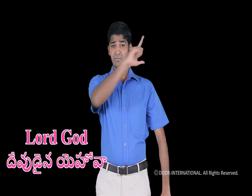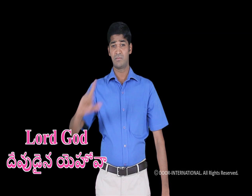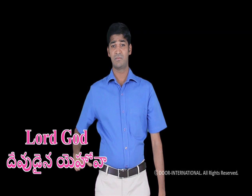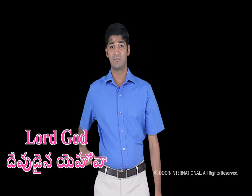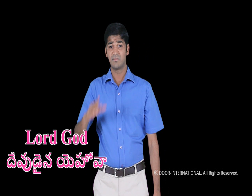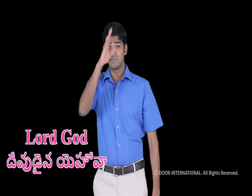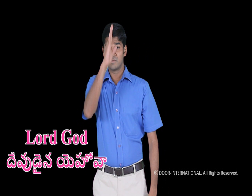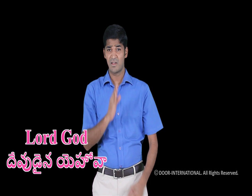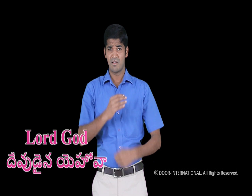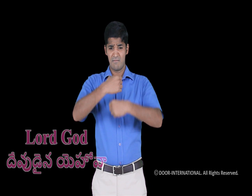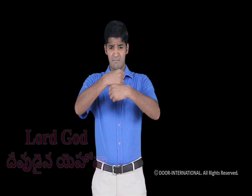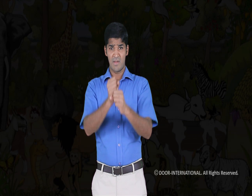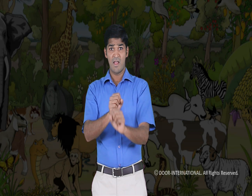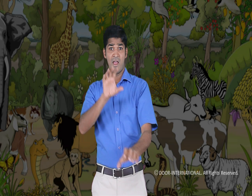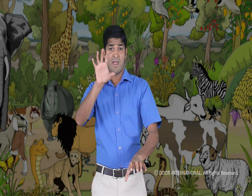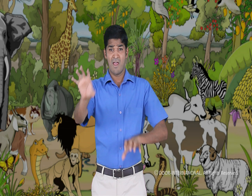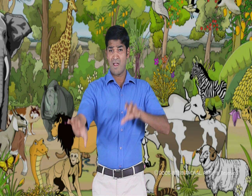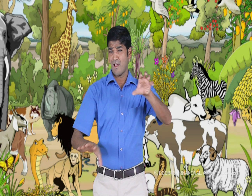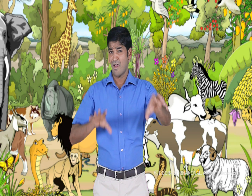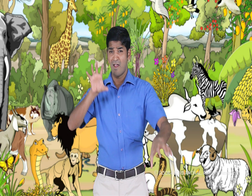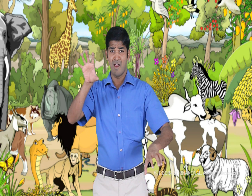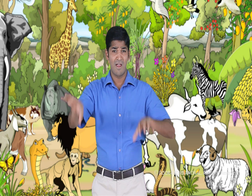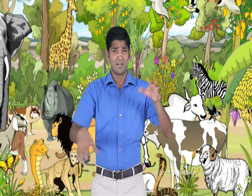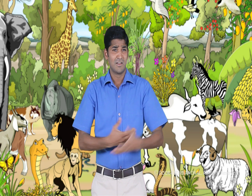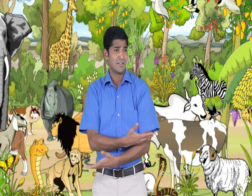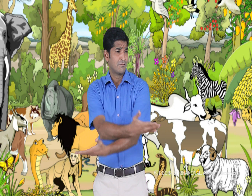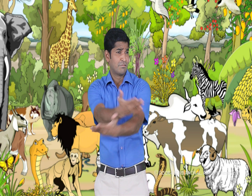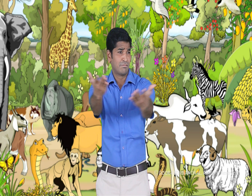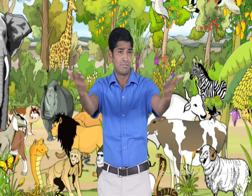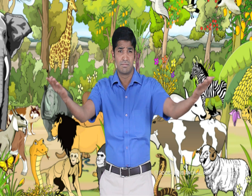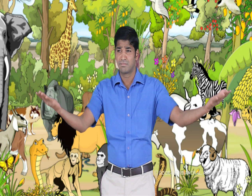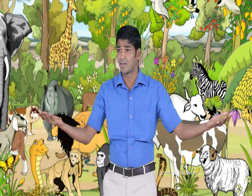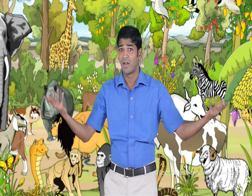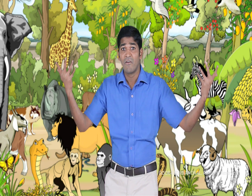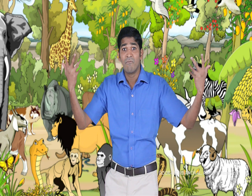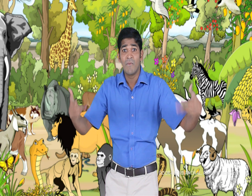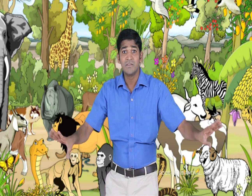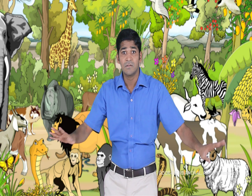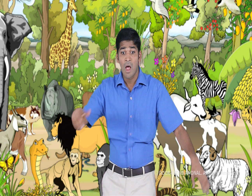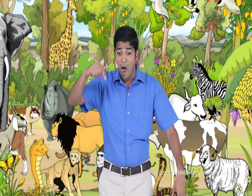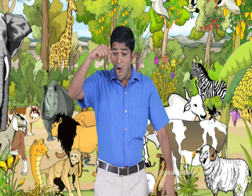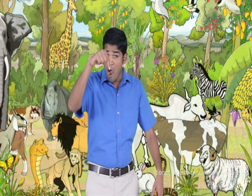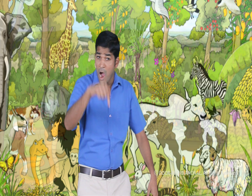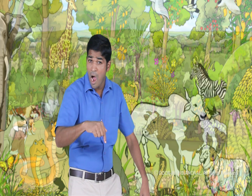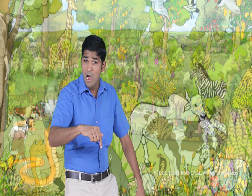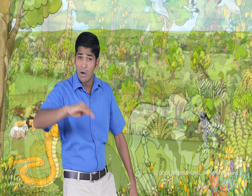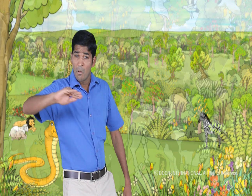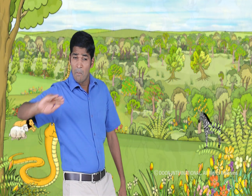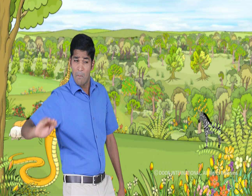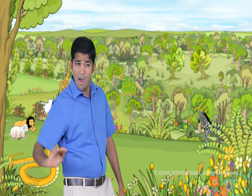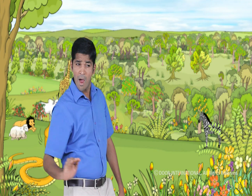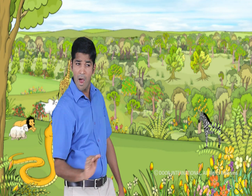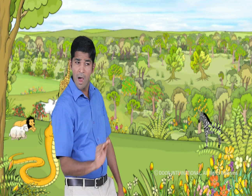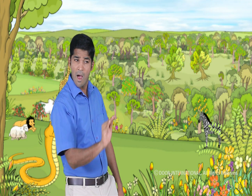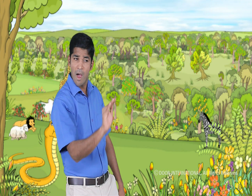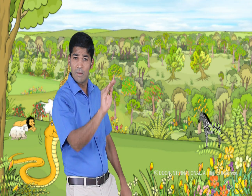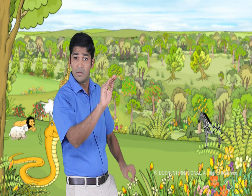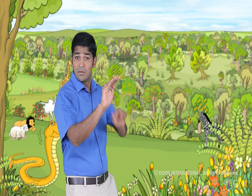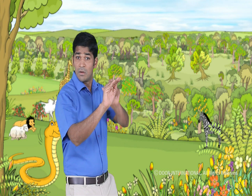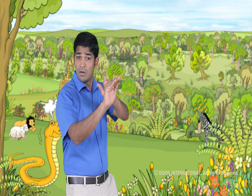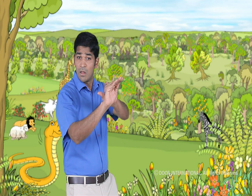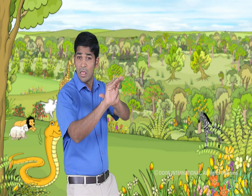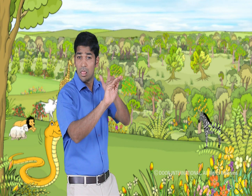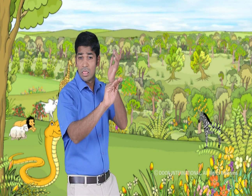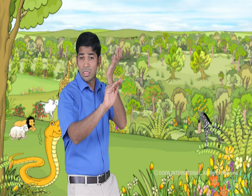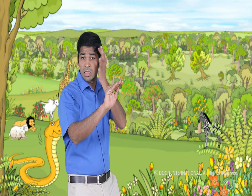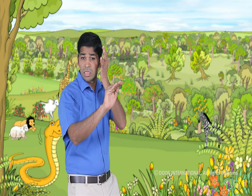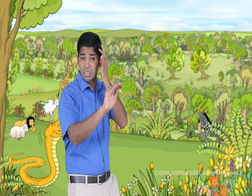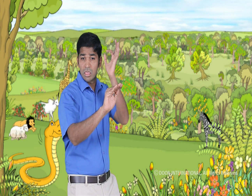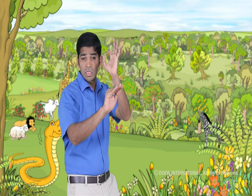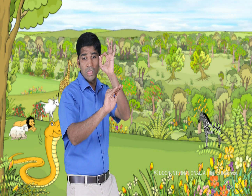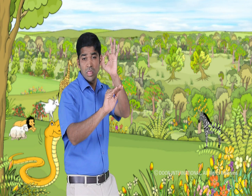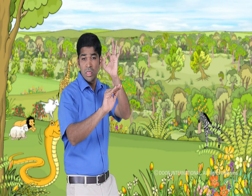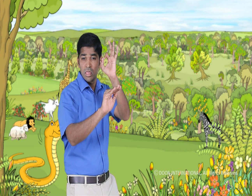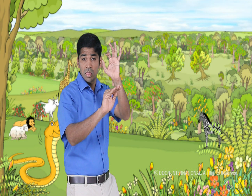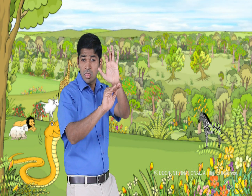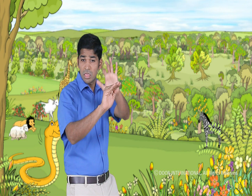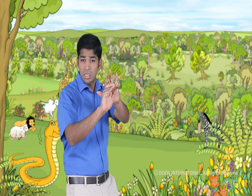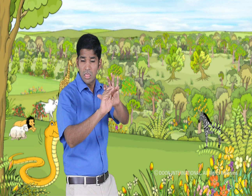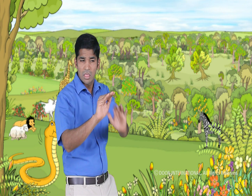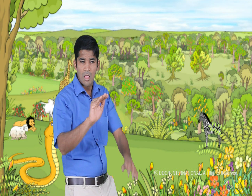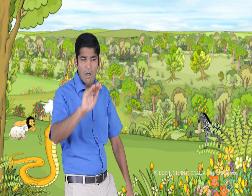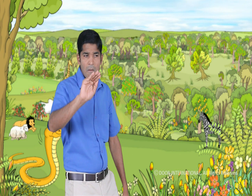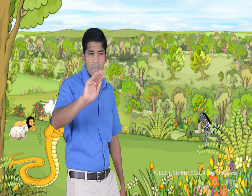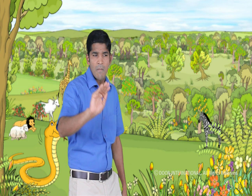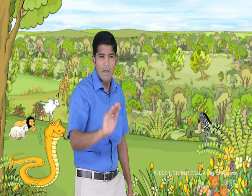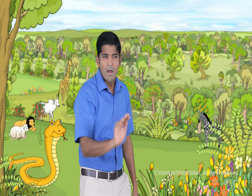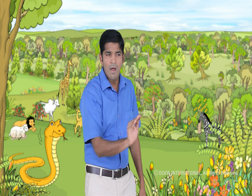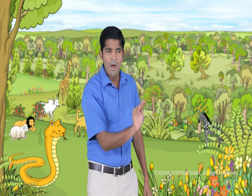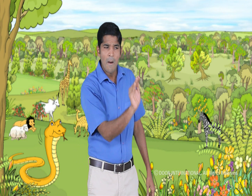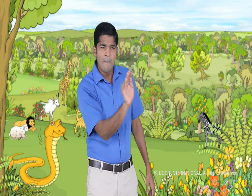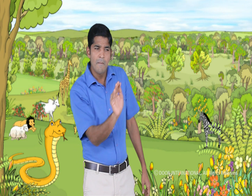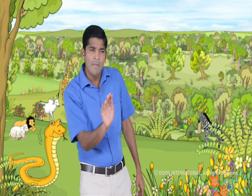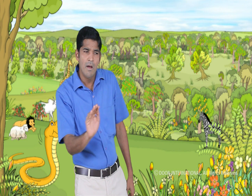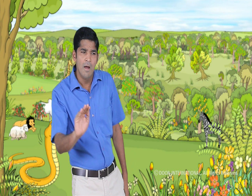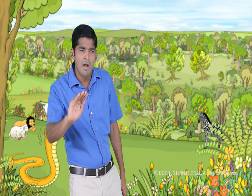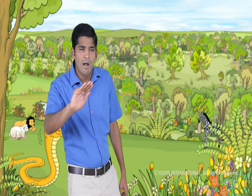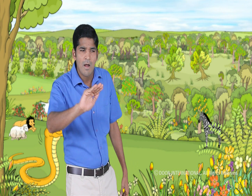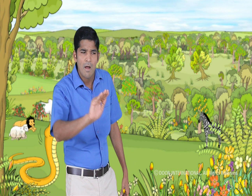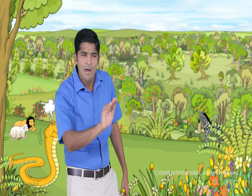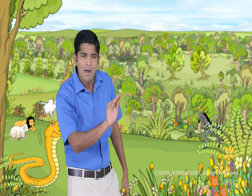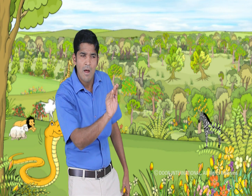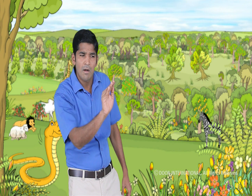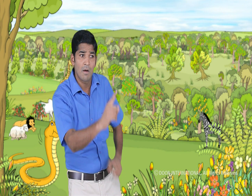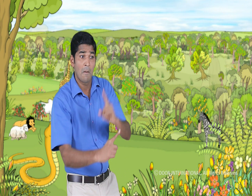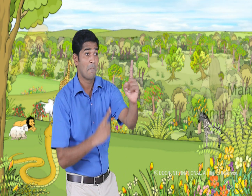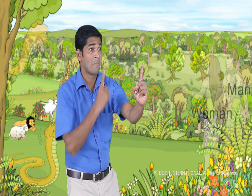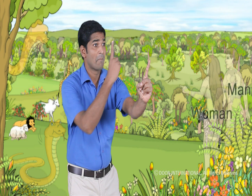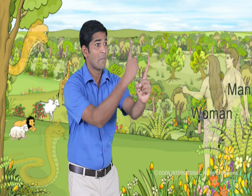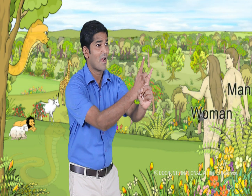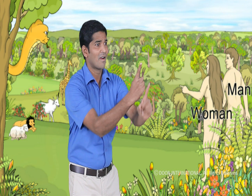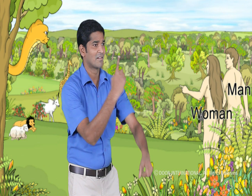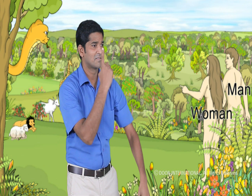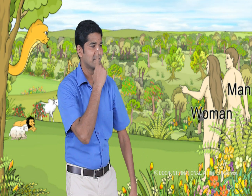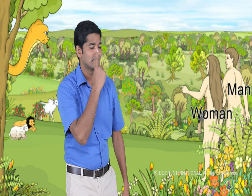Now the serpent was more crafty than any beast of the field that the LORD God had made.